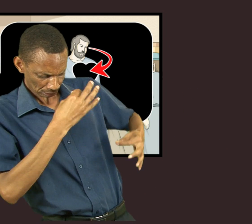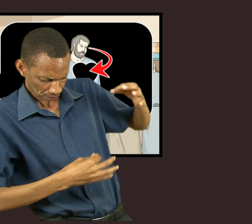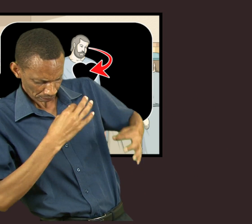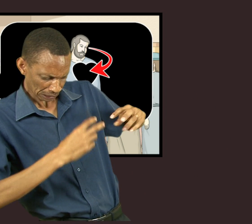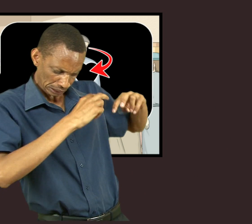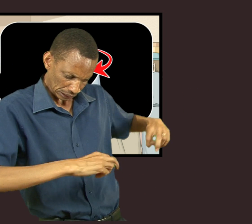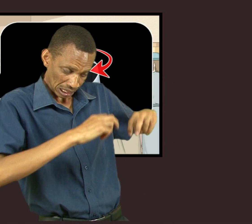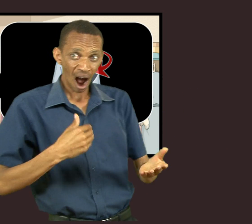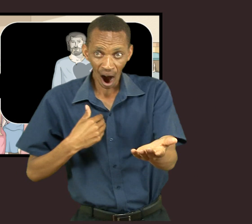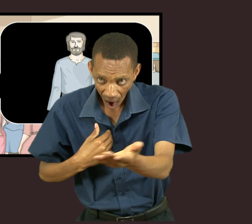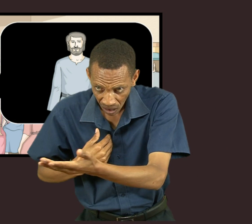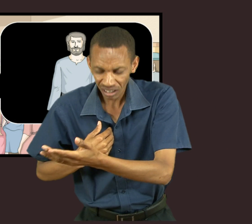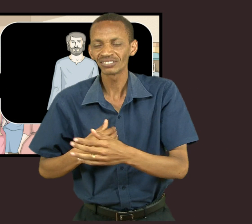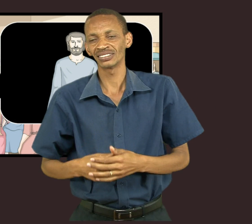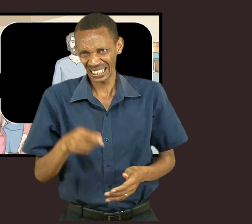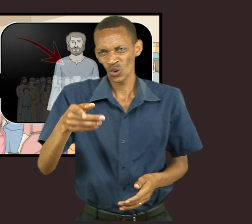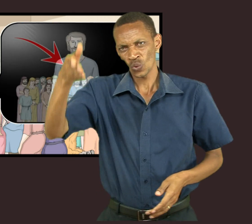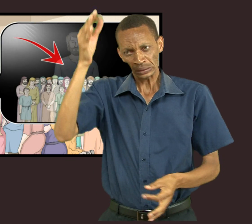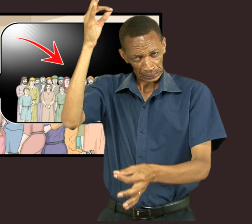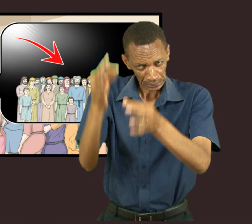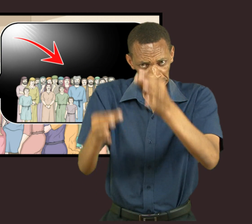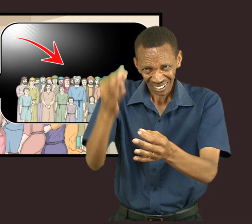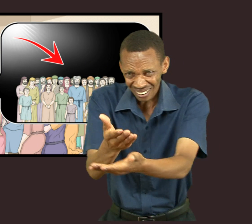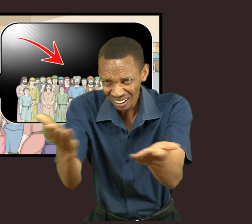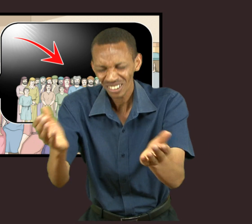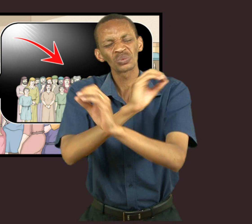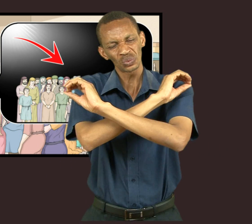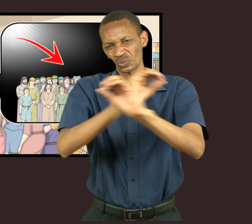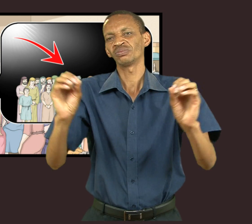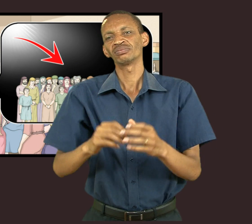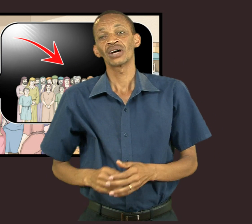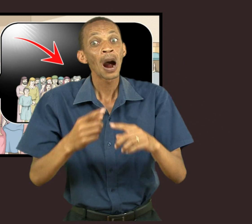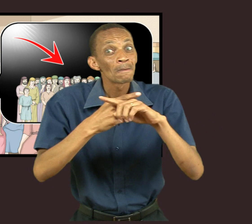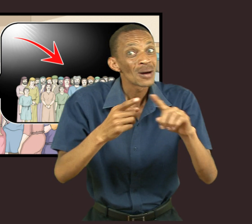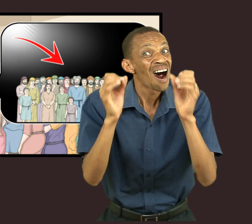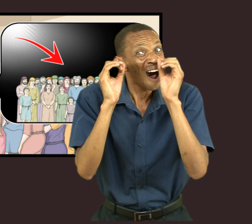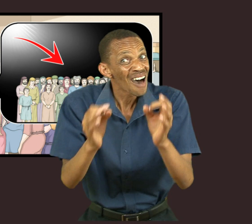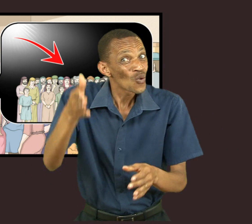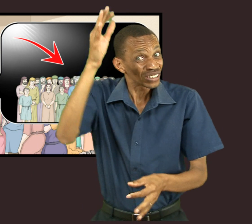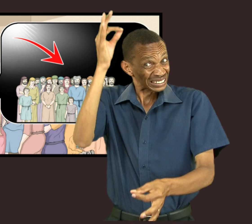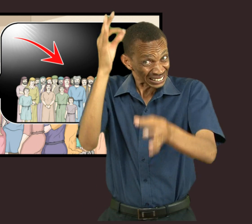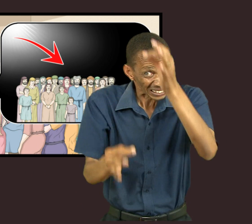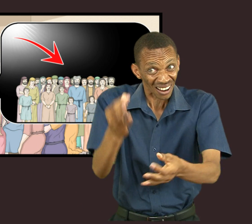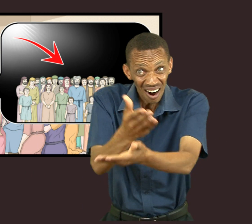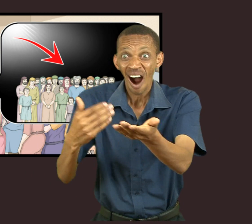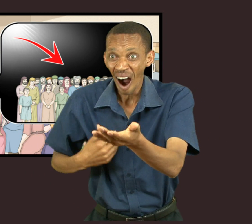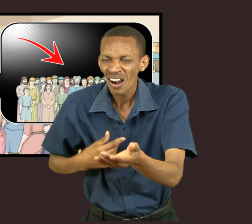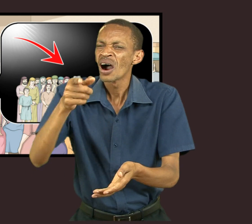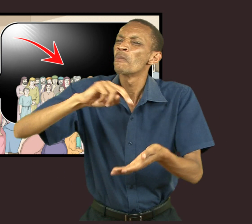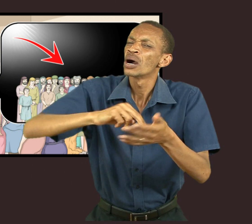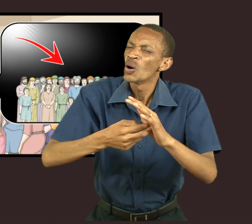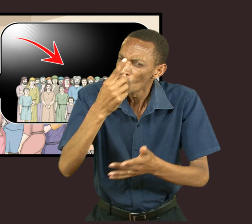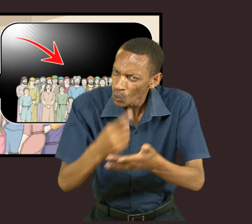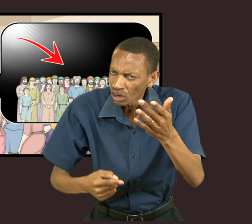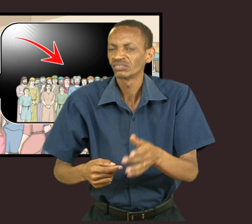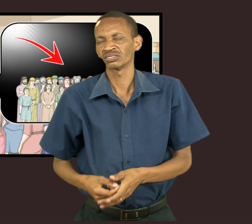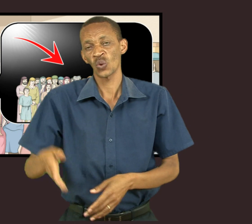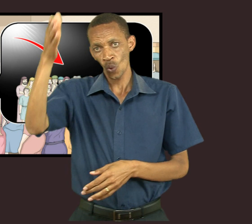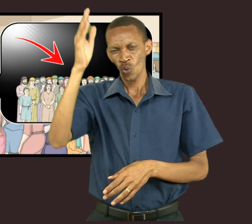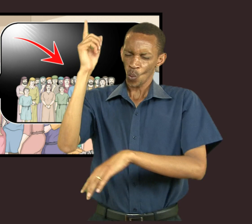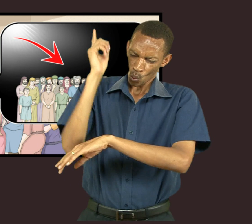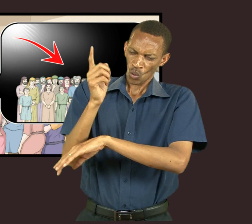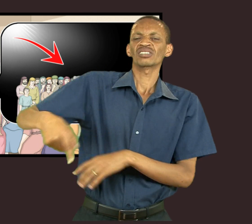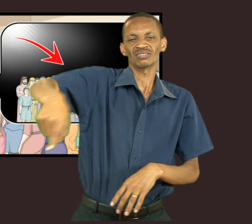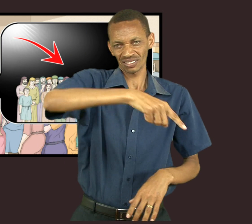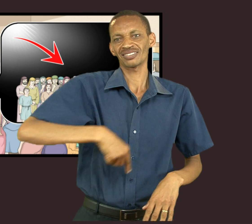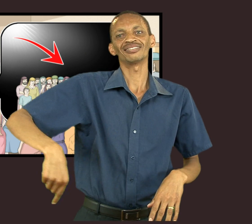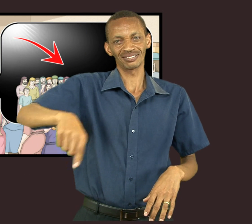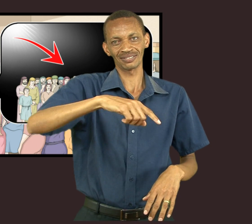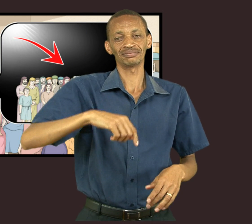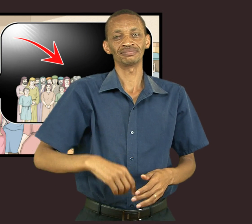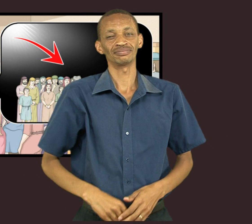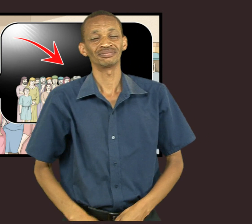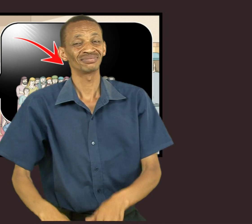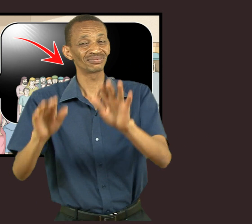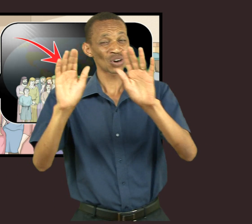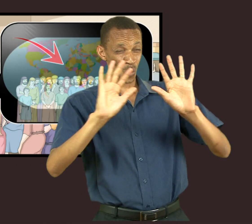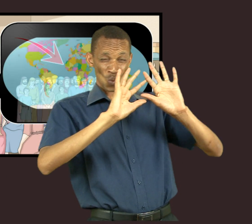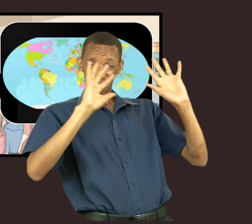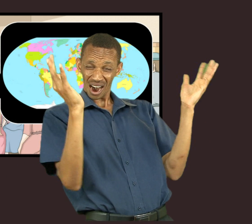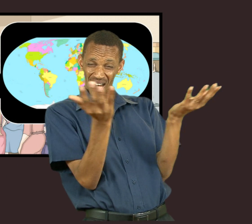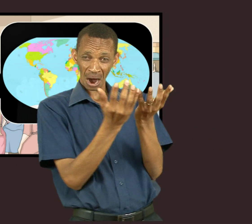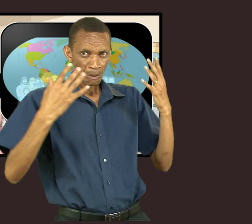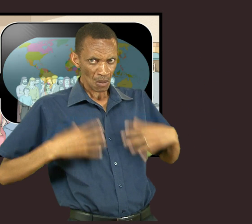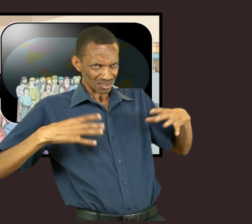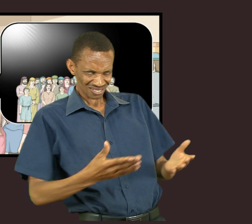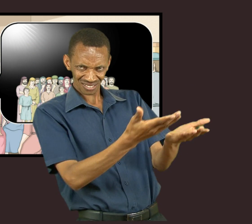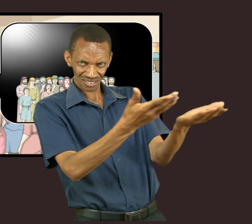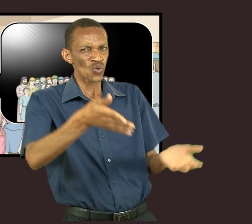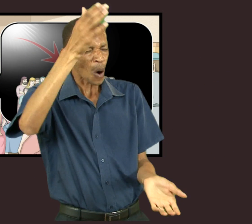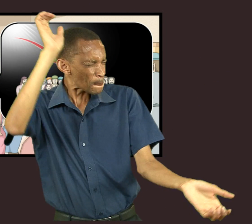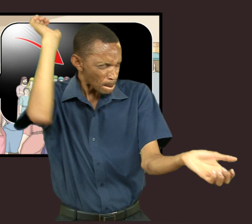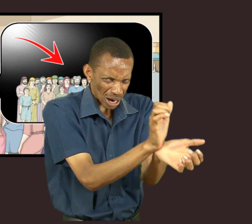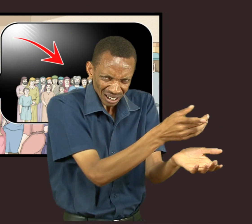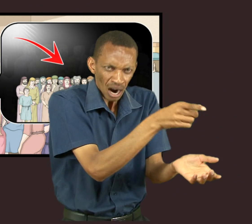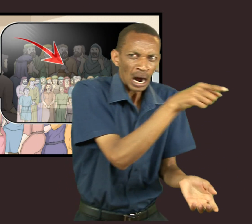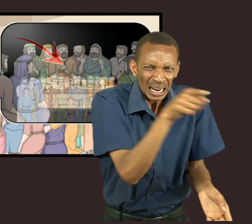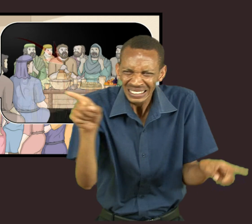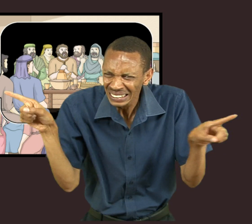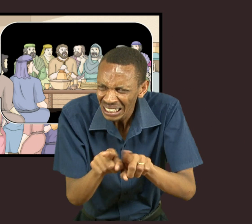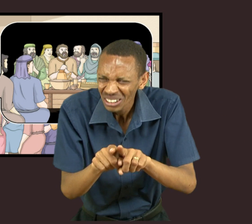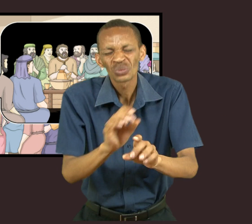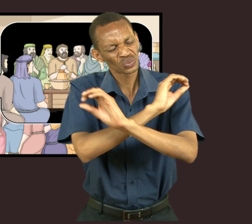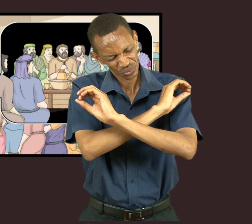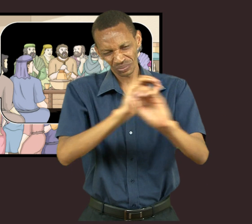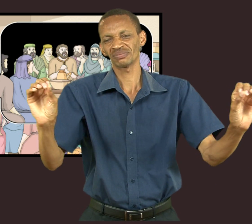But when we are judged by the Lord, we are being disciplined so that we will not be condemned with the world.